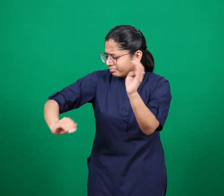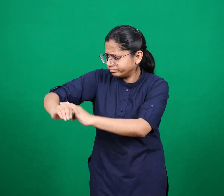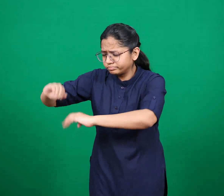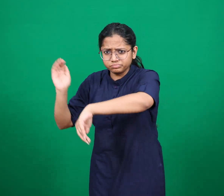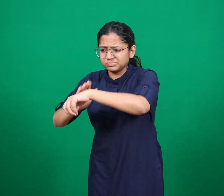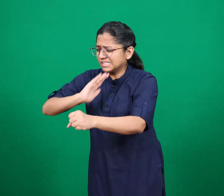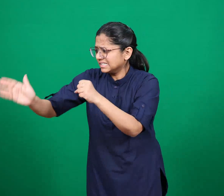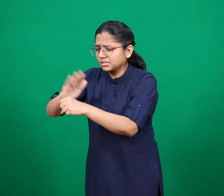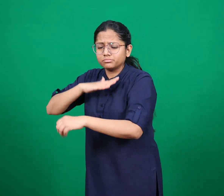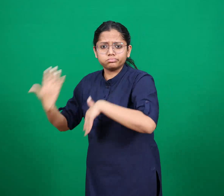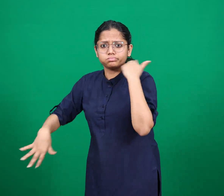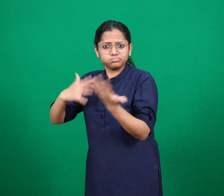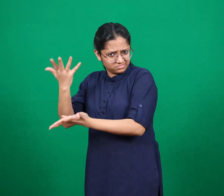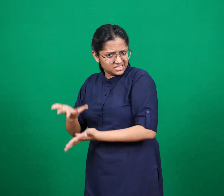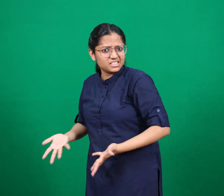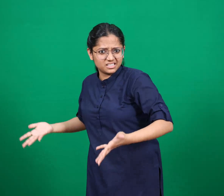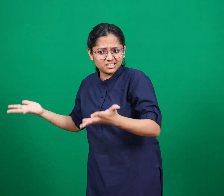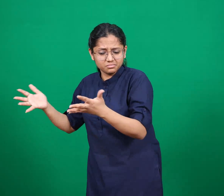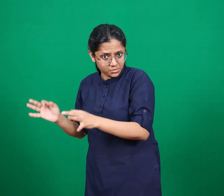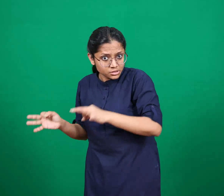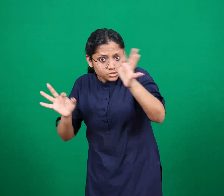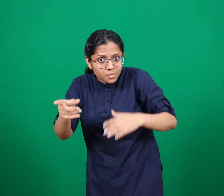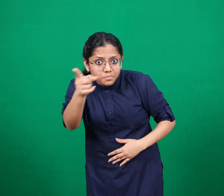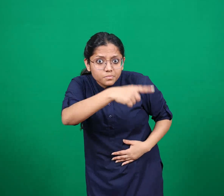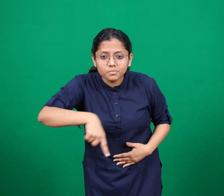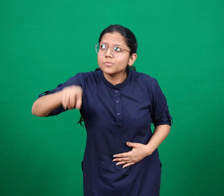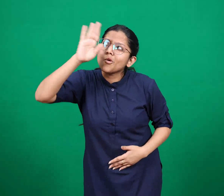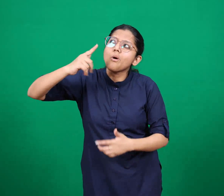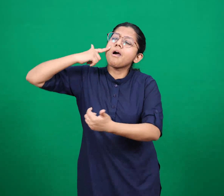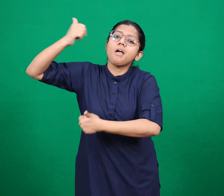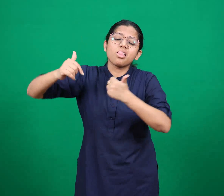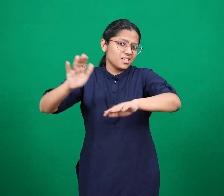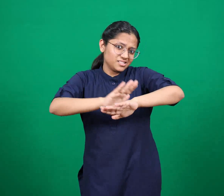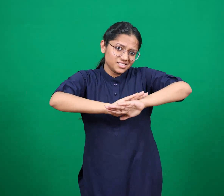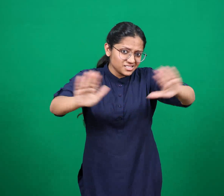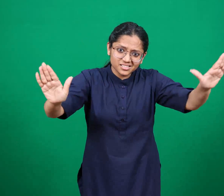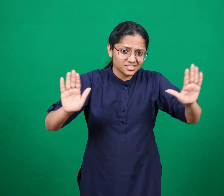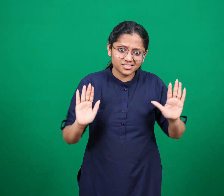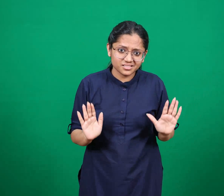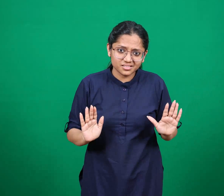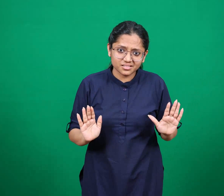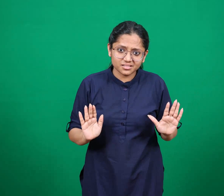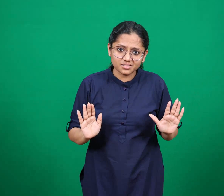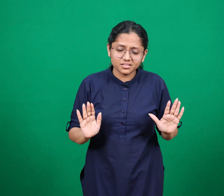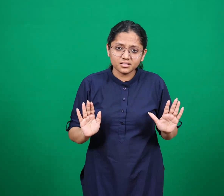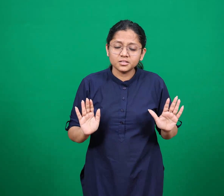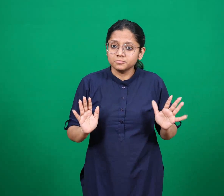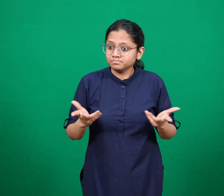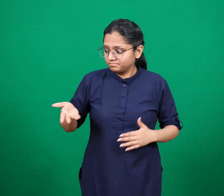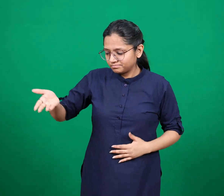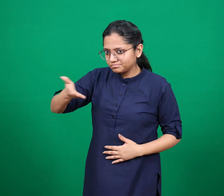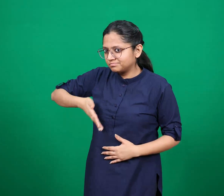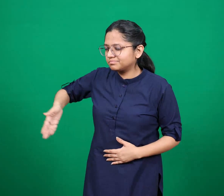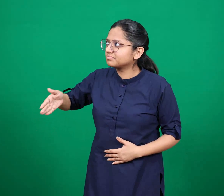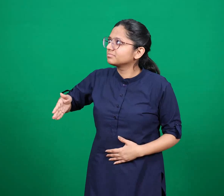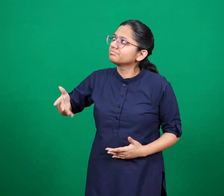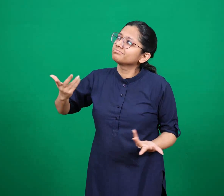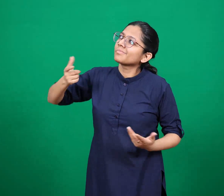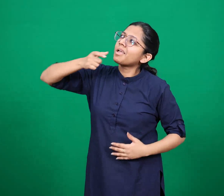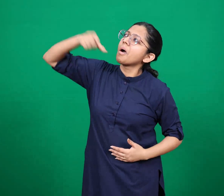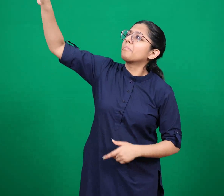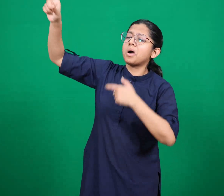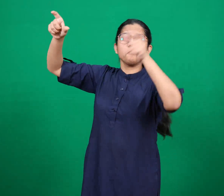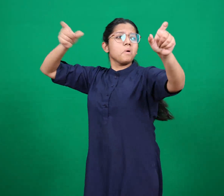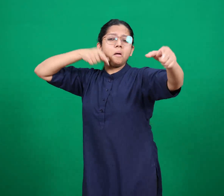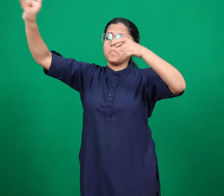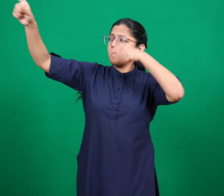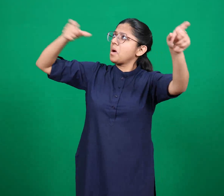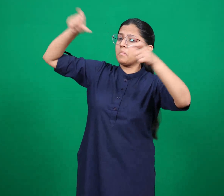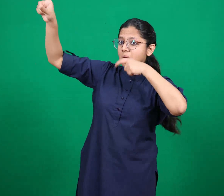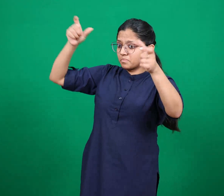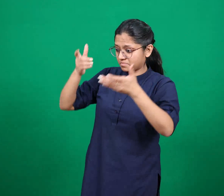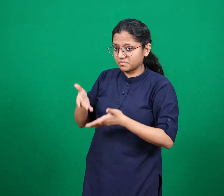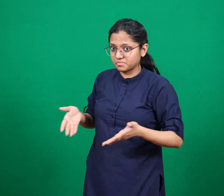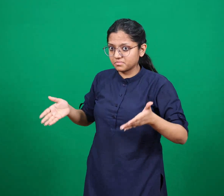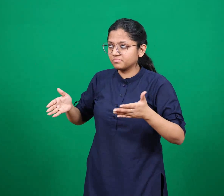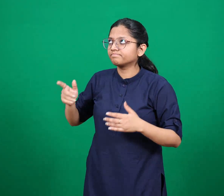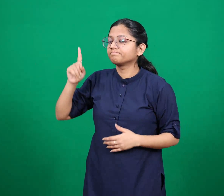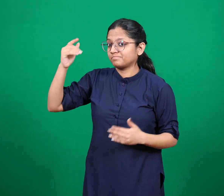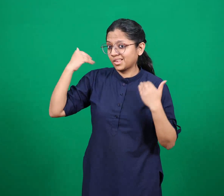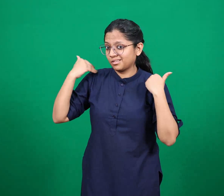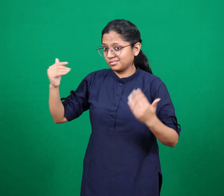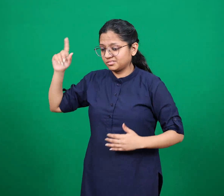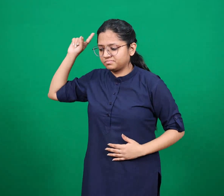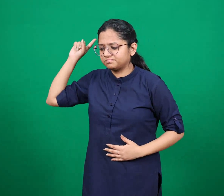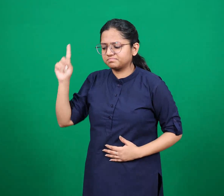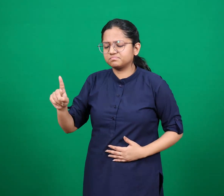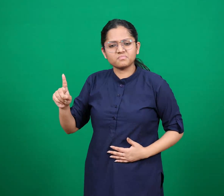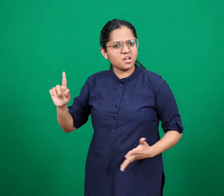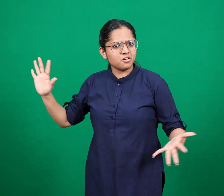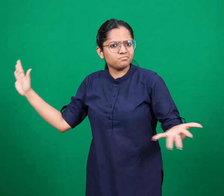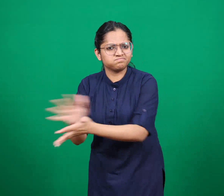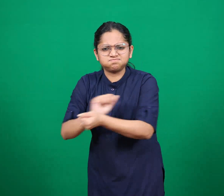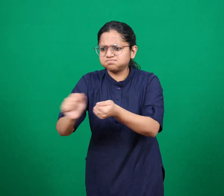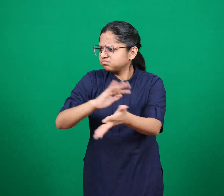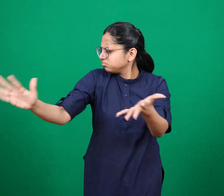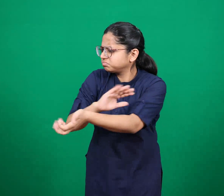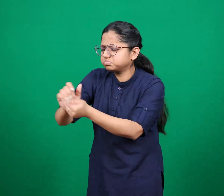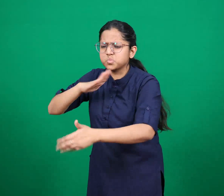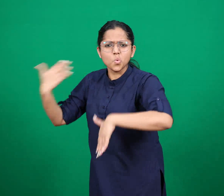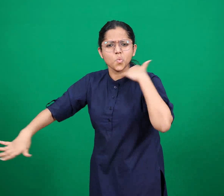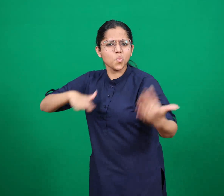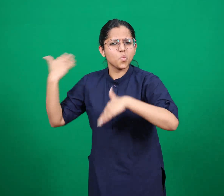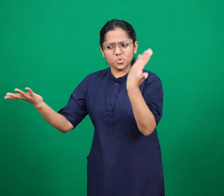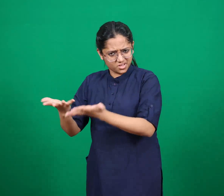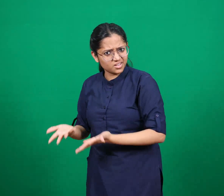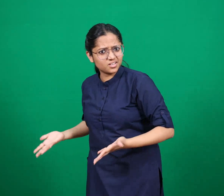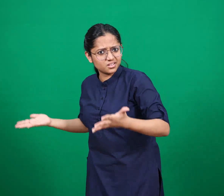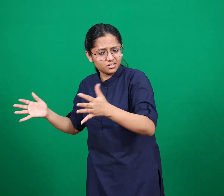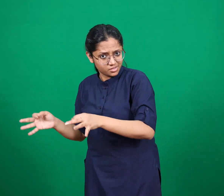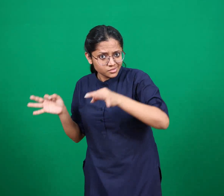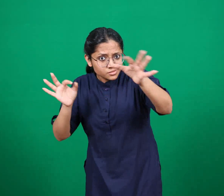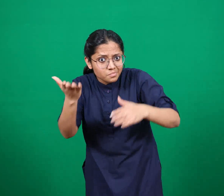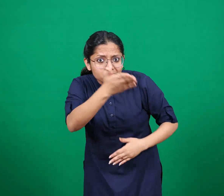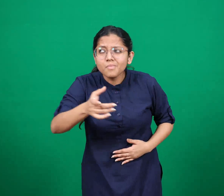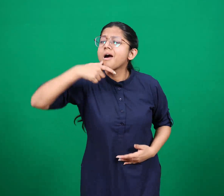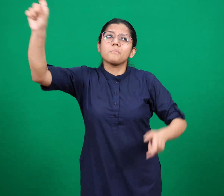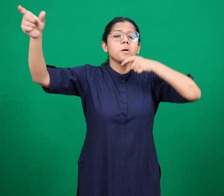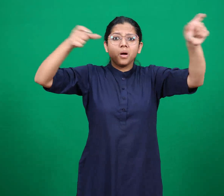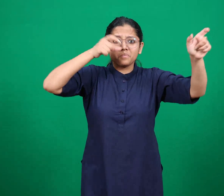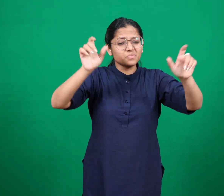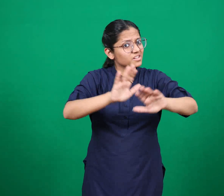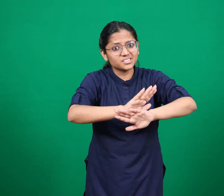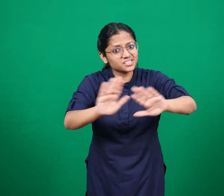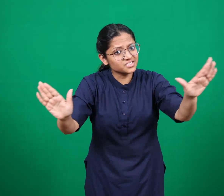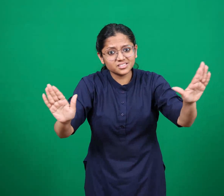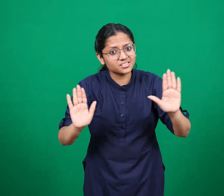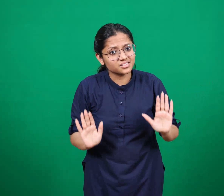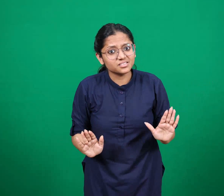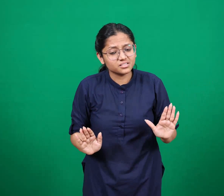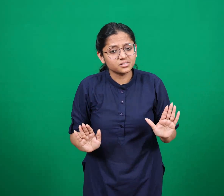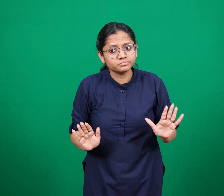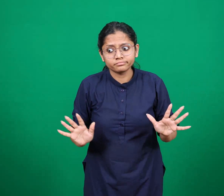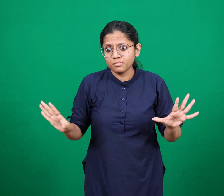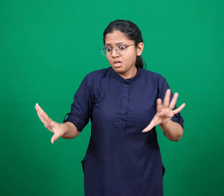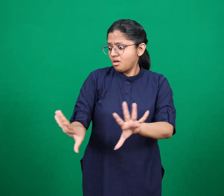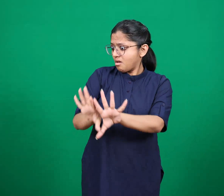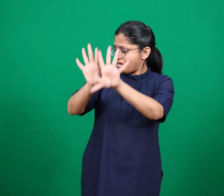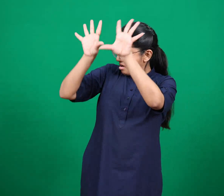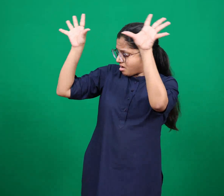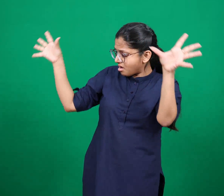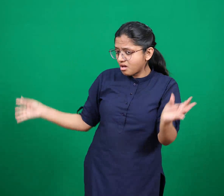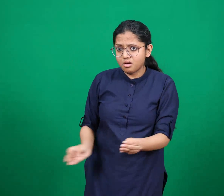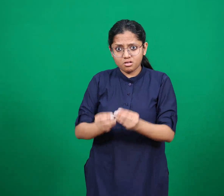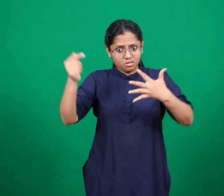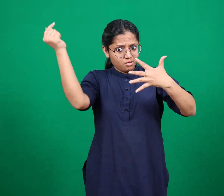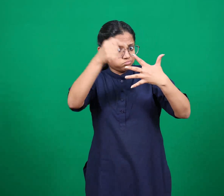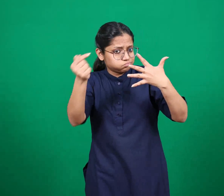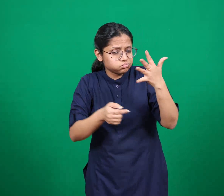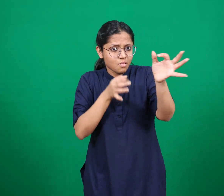And do not complain, as some of them did, and were killed by the destroying angel.